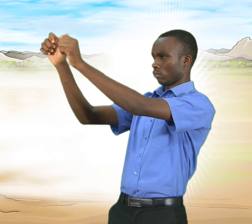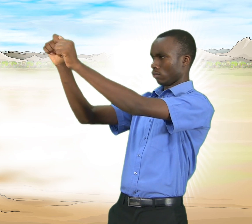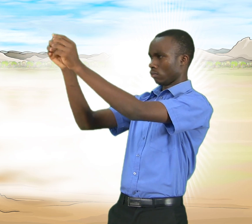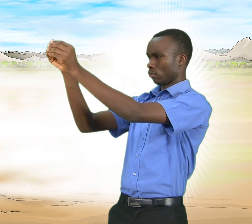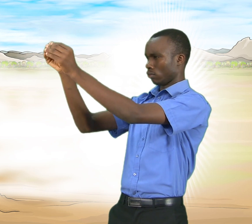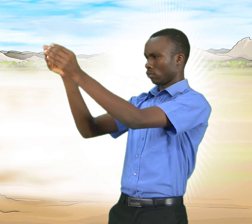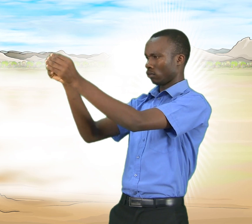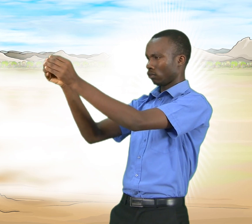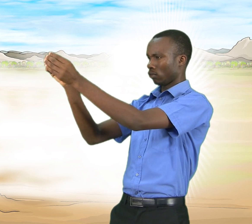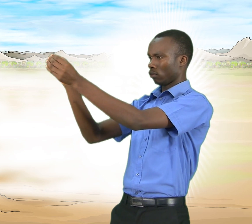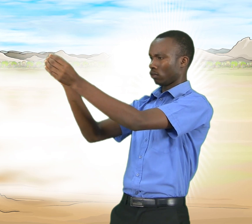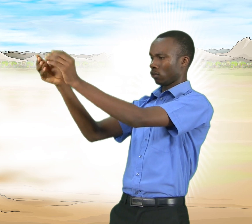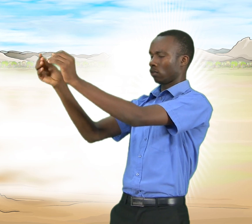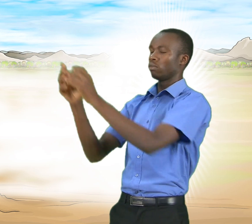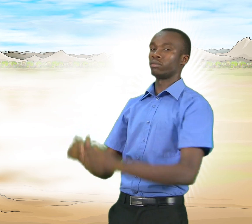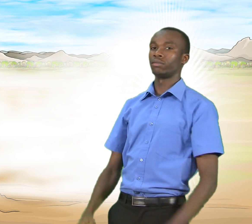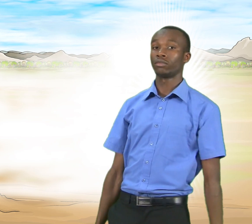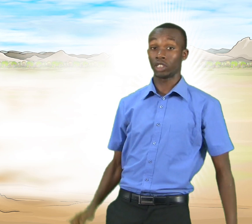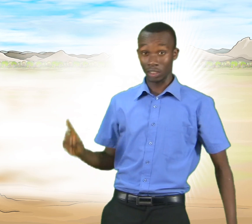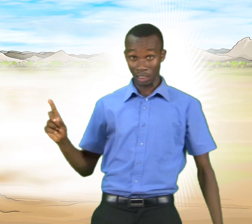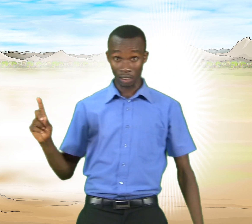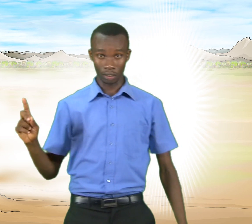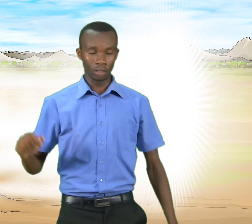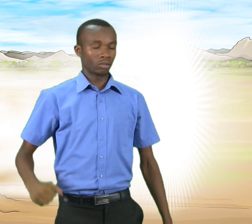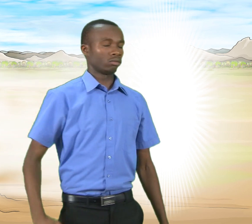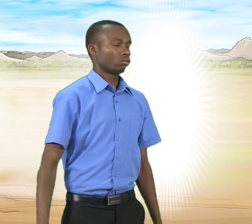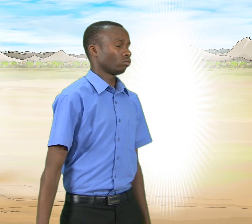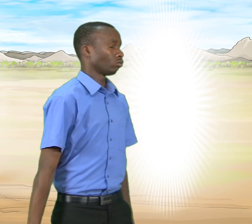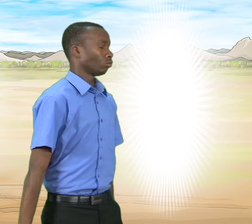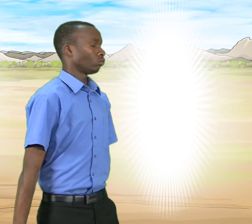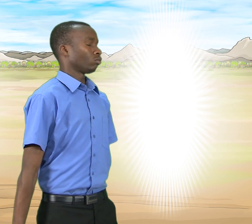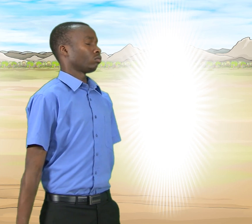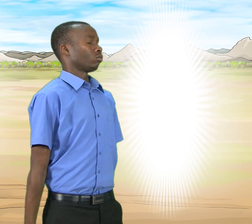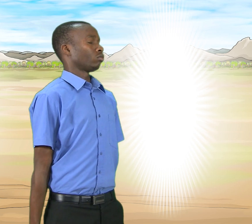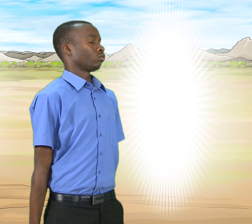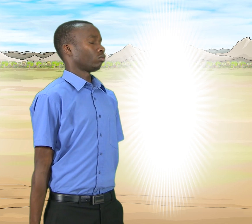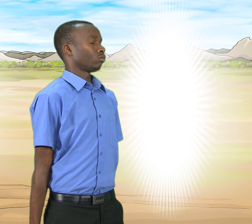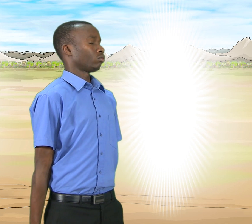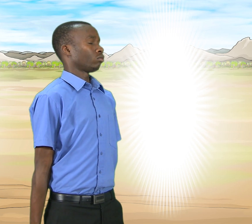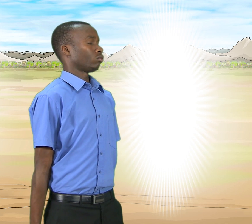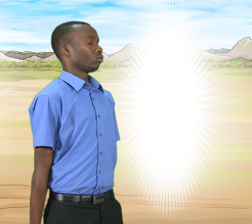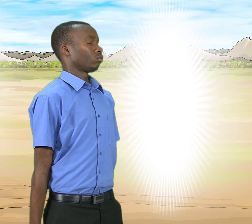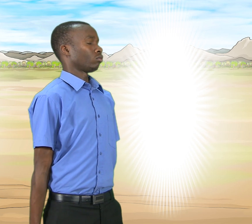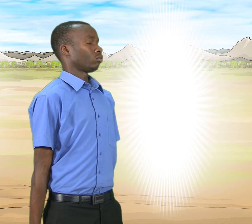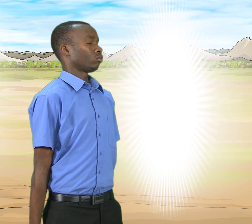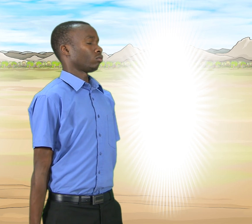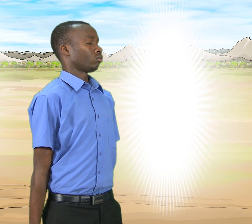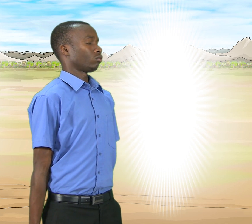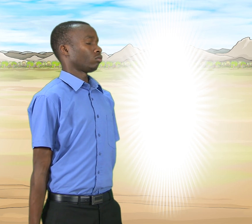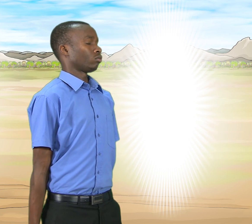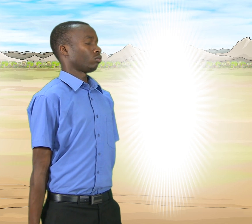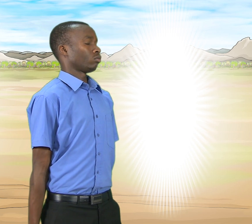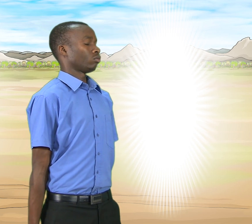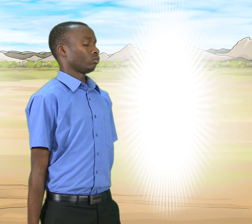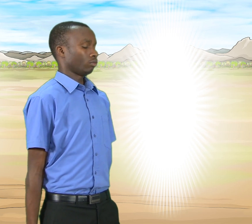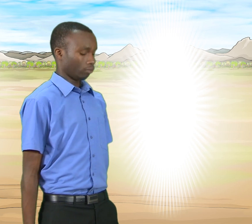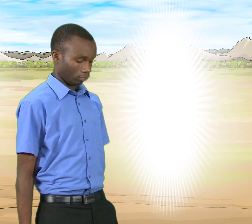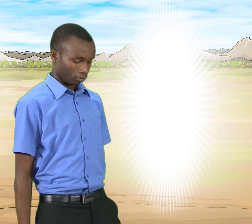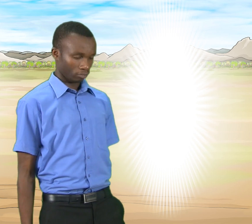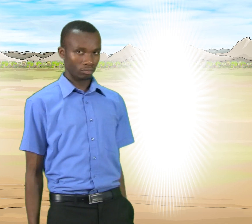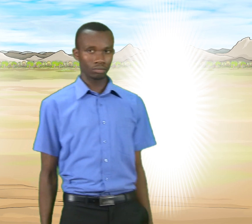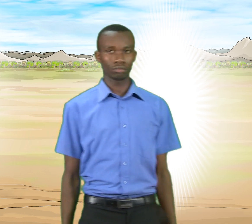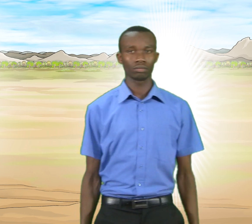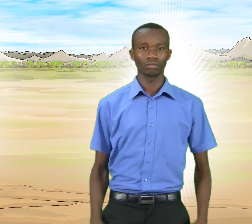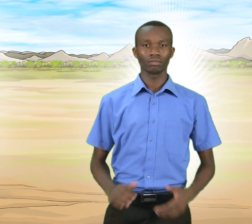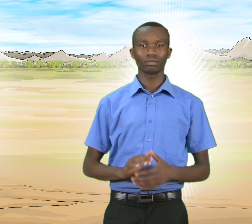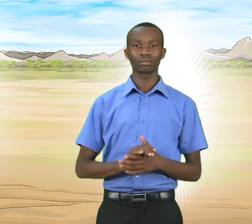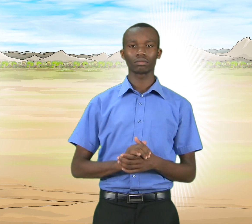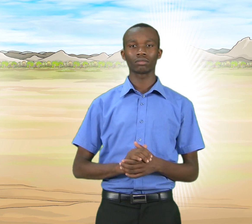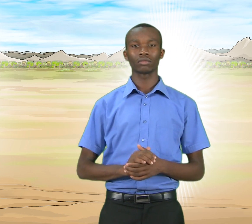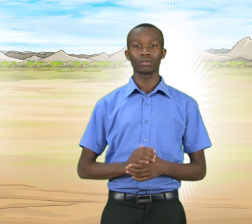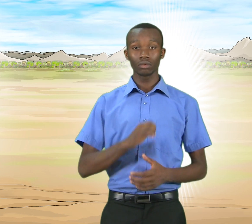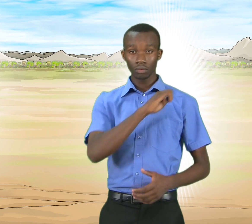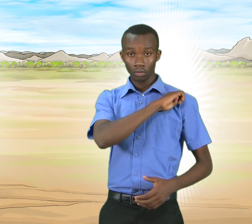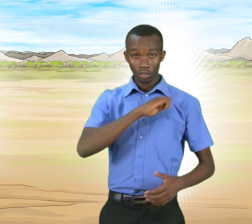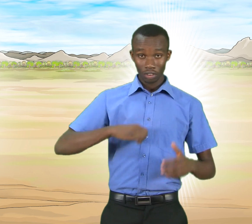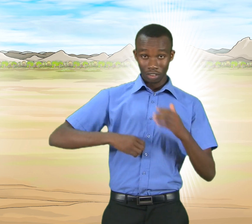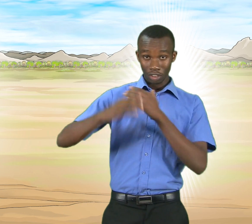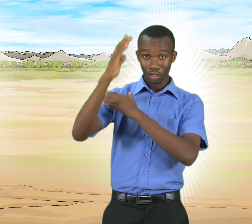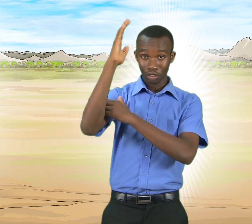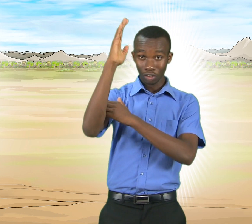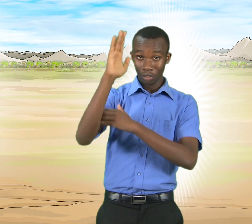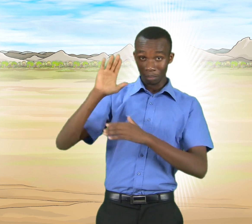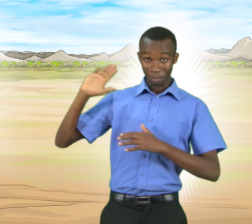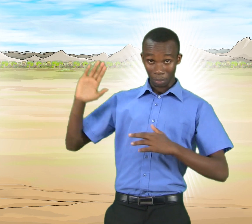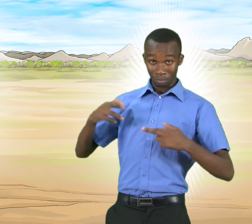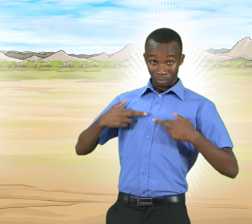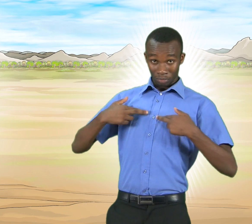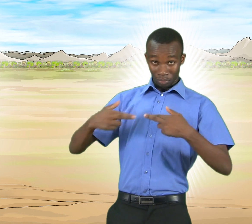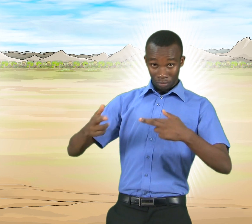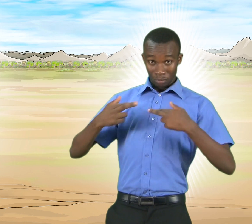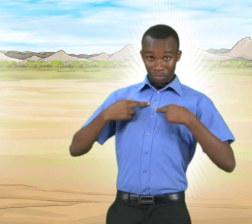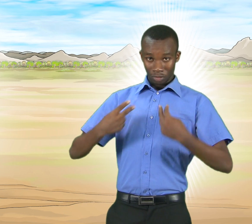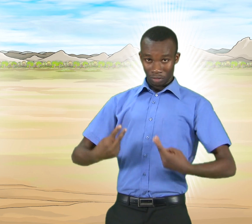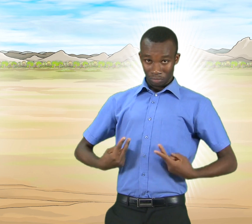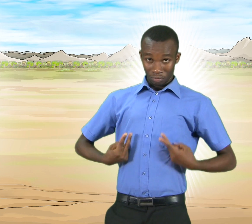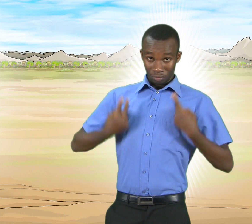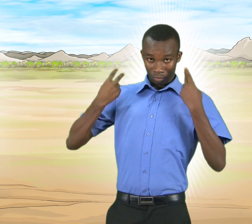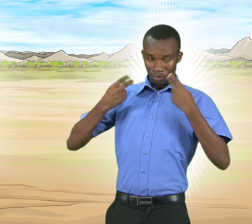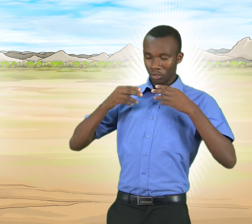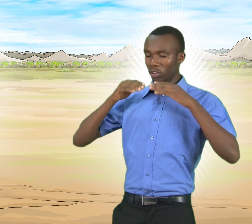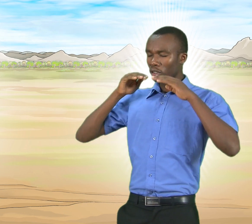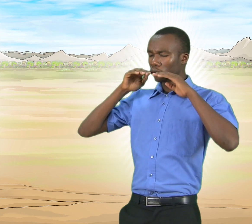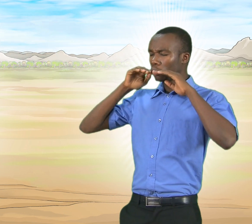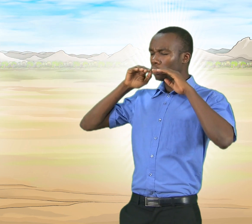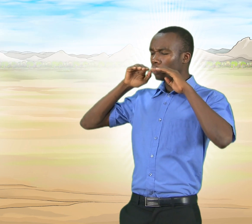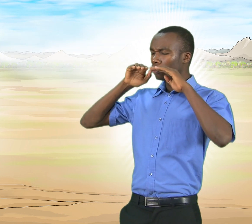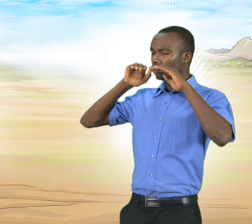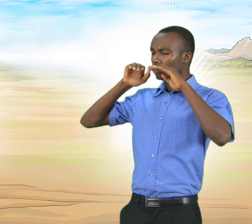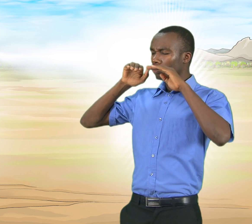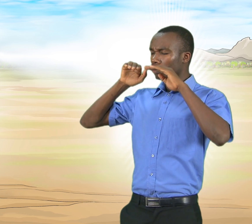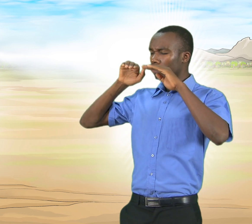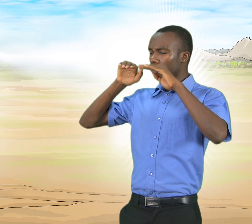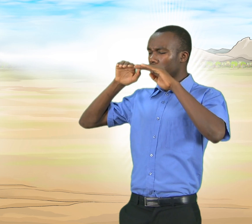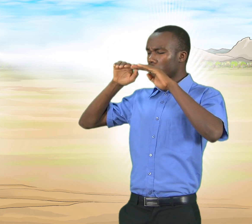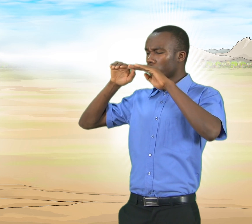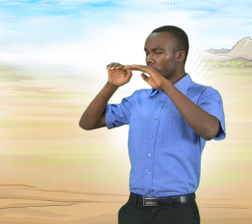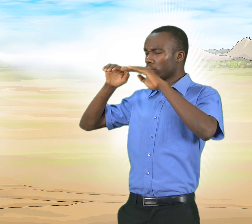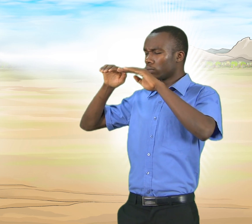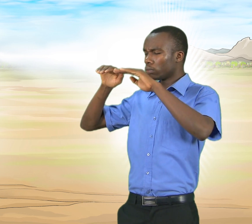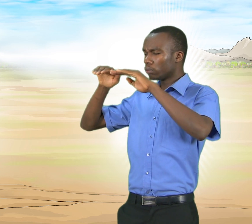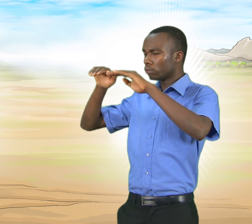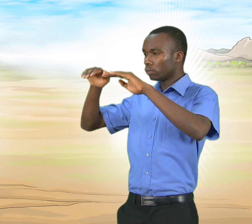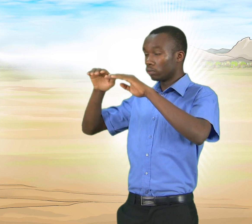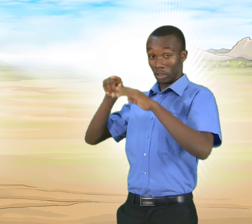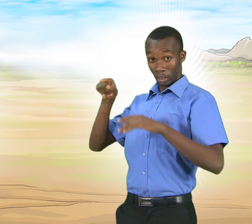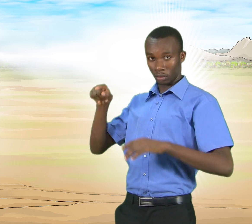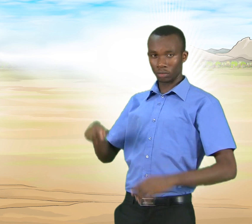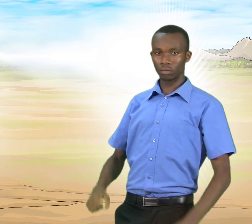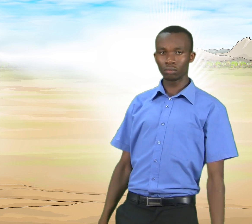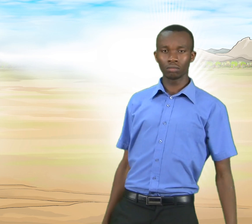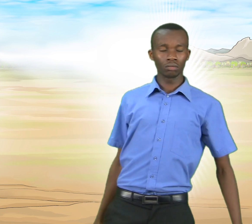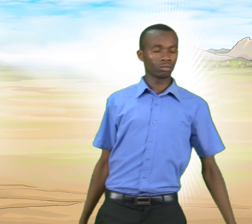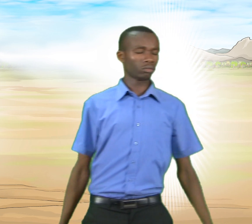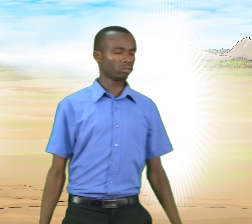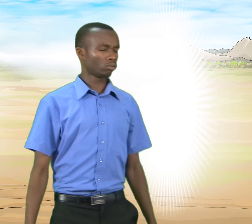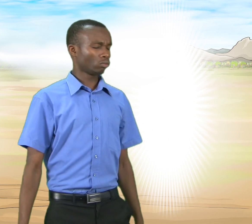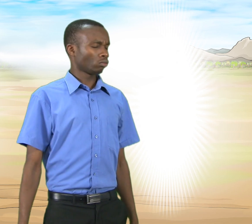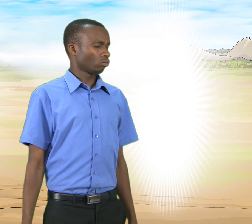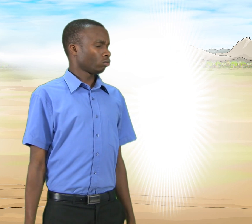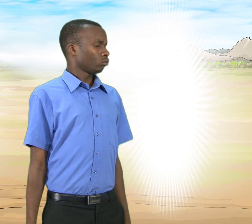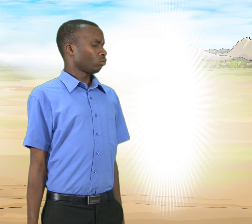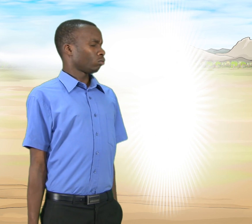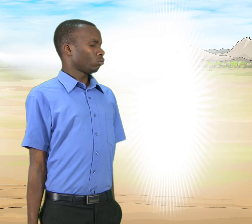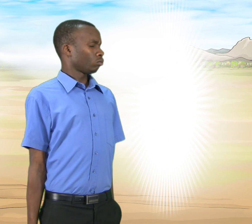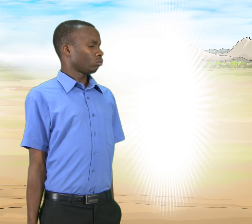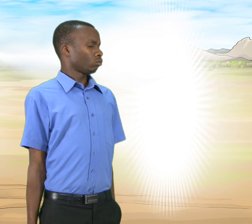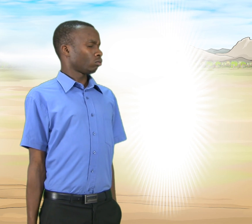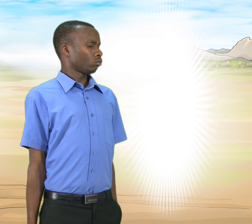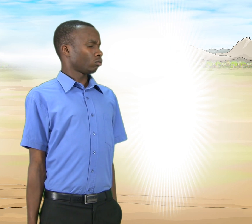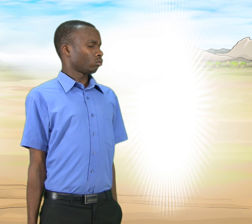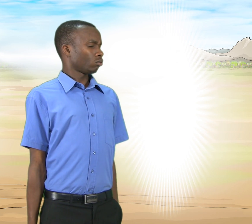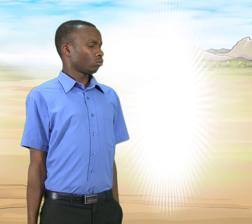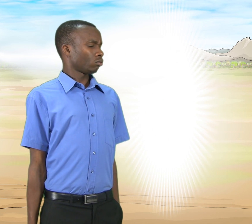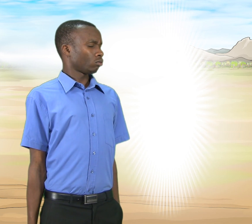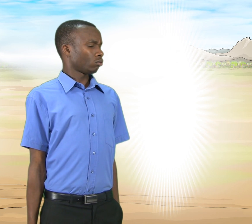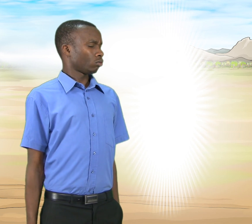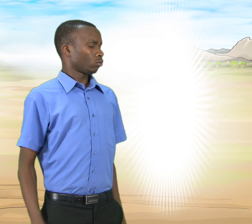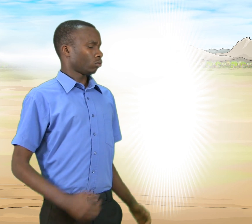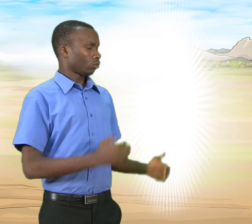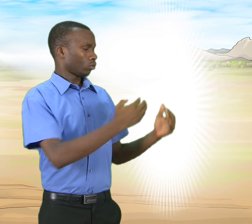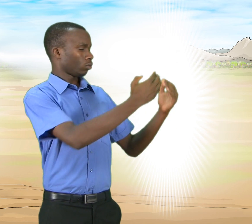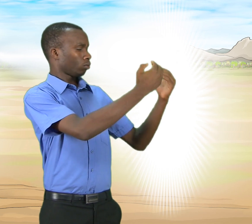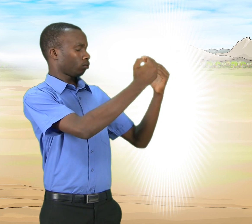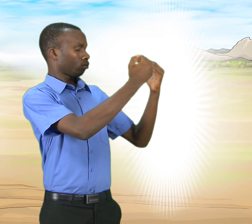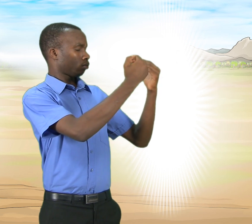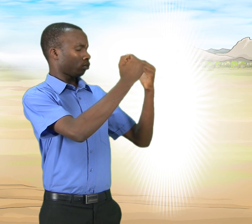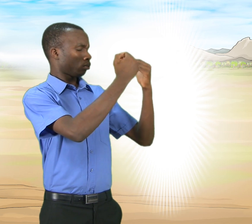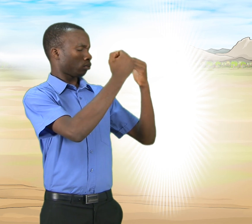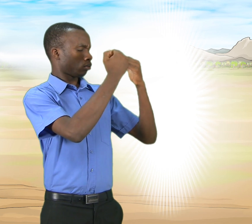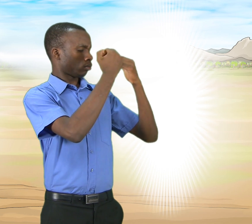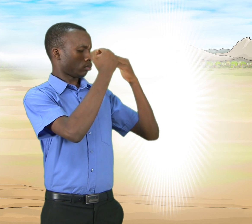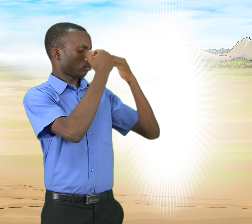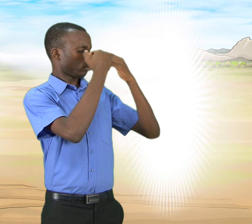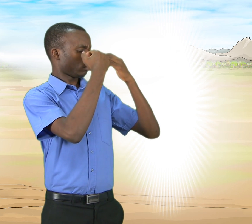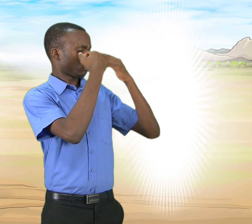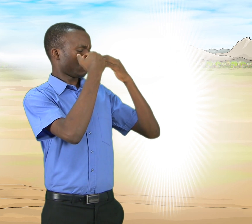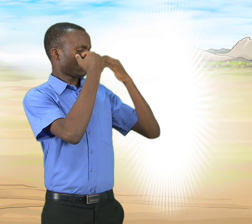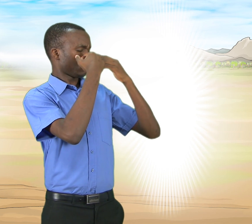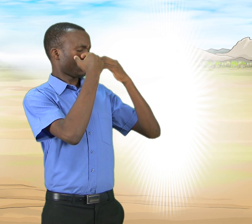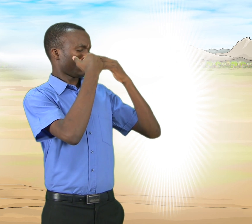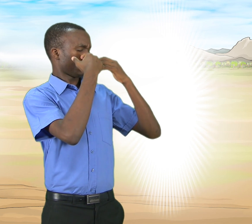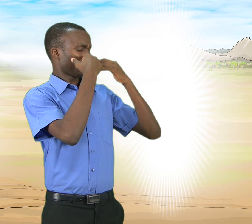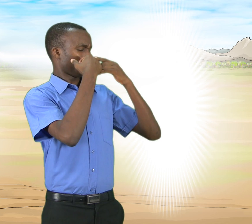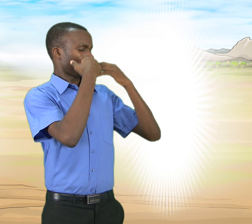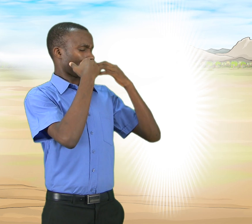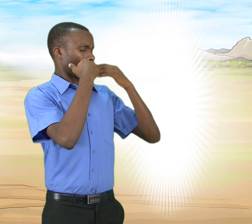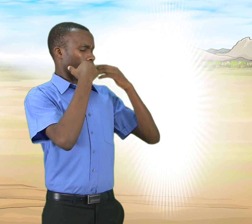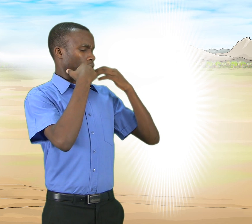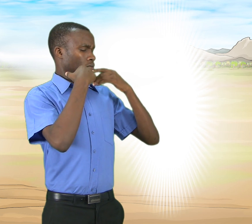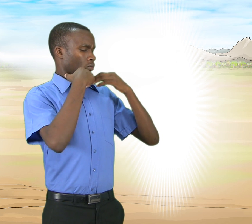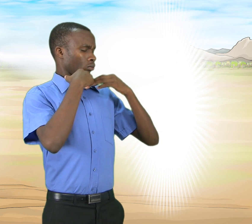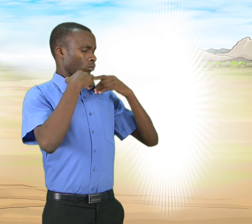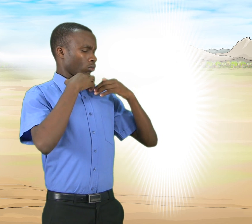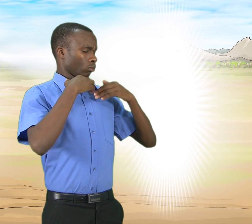Out of the ground the LORD God gave growth to every tree that is pleasing to the eye and good for food. And in the middle of the garden were the tree of life and the tree of the knowledge of good and evil.